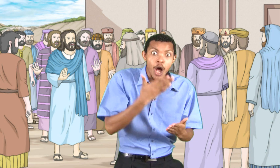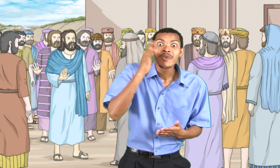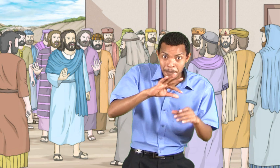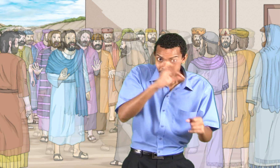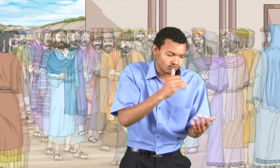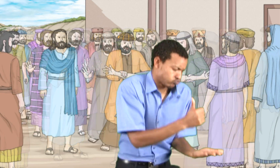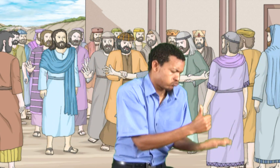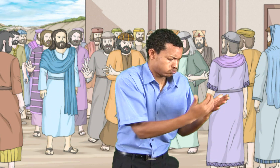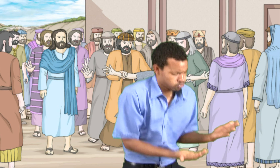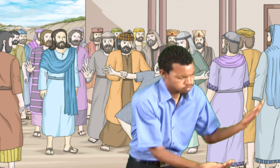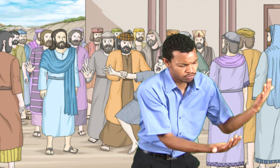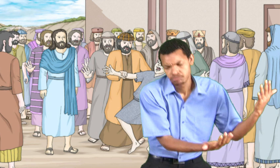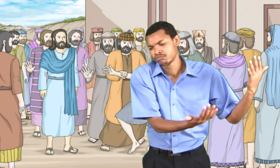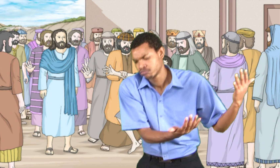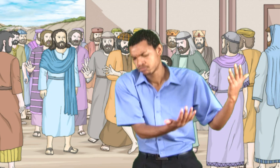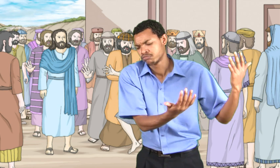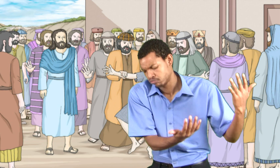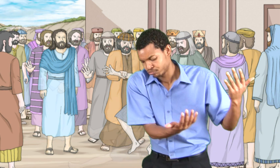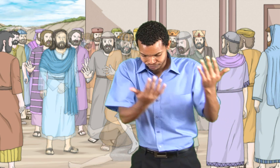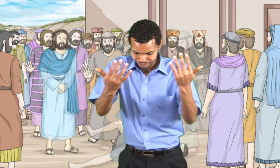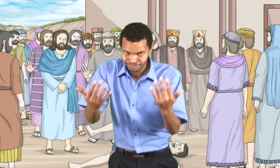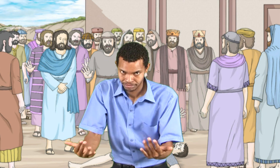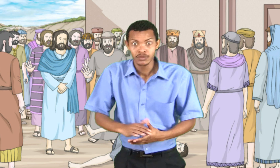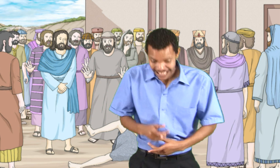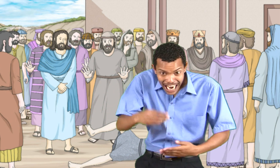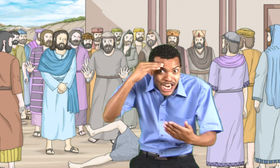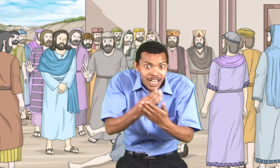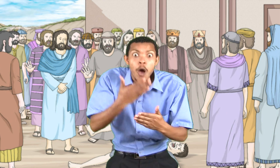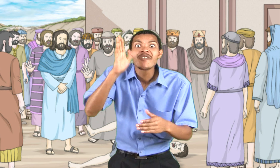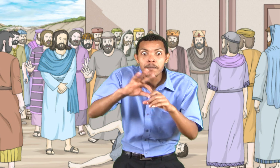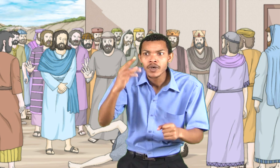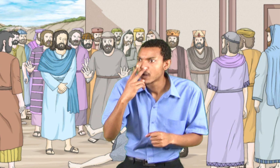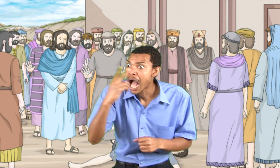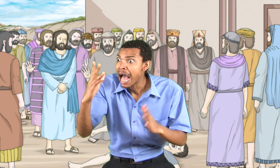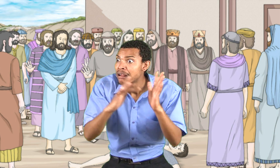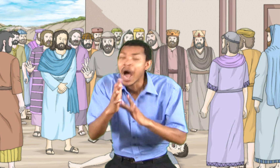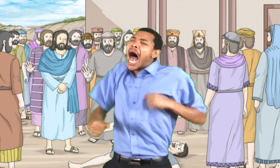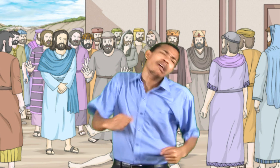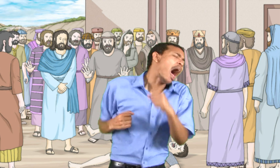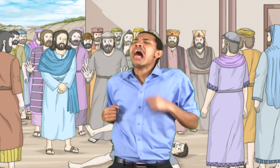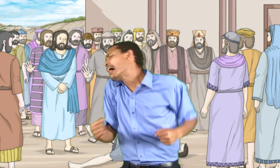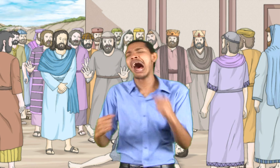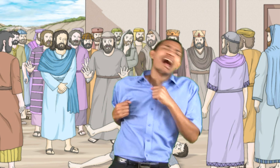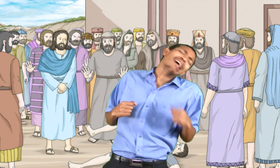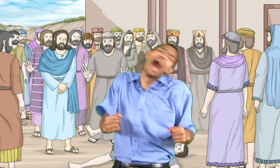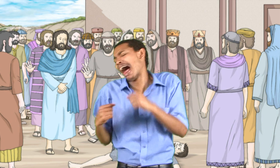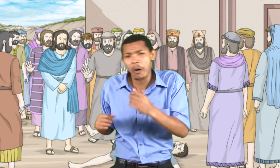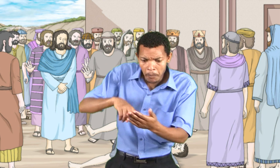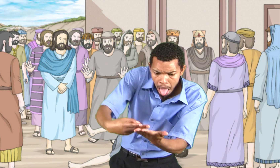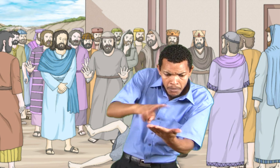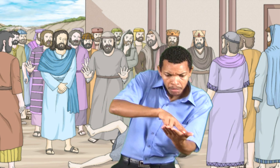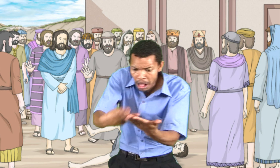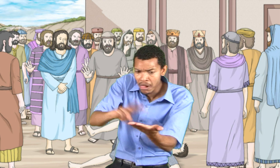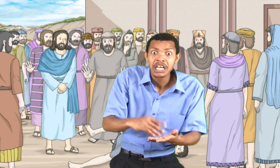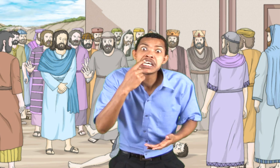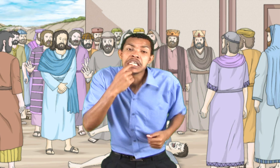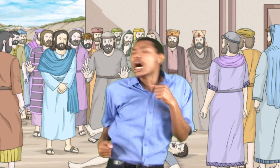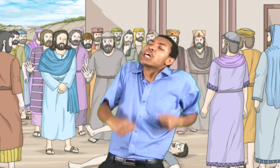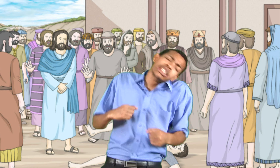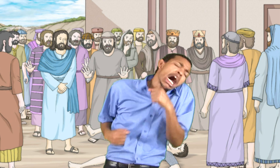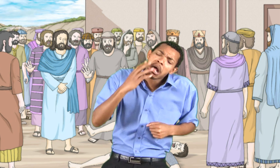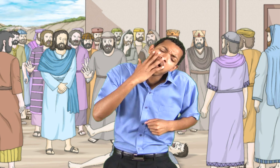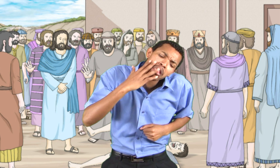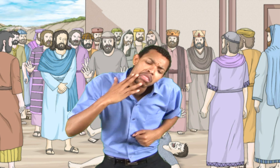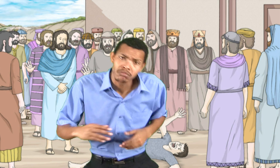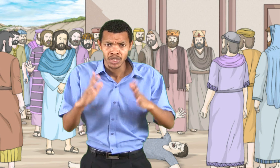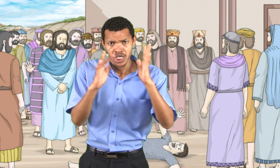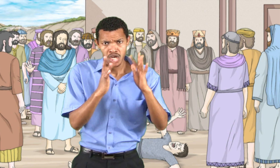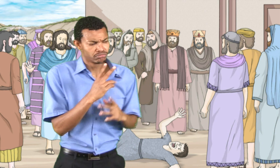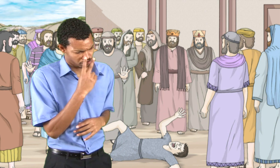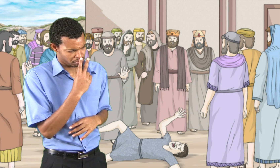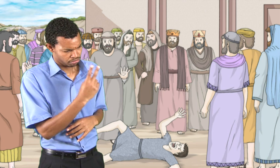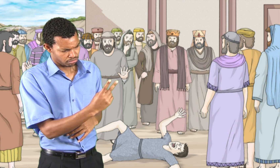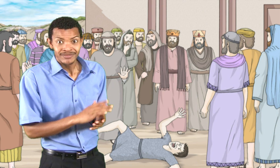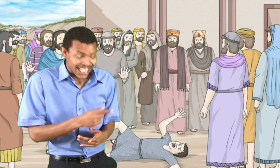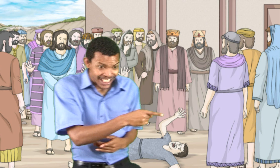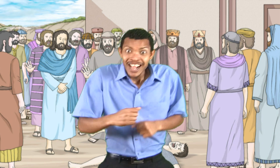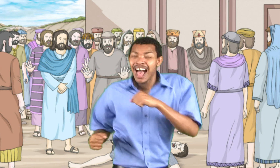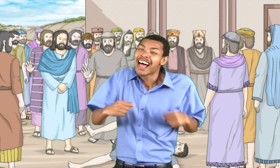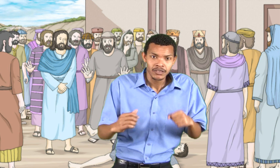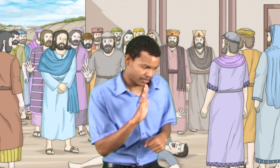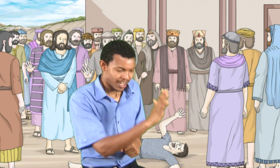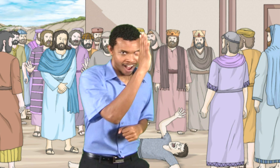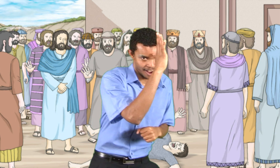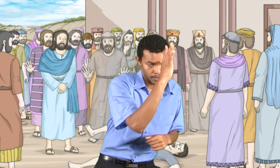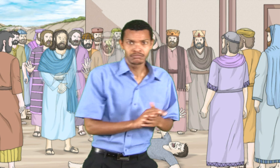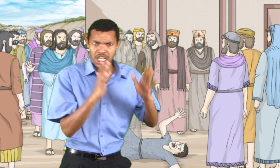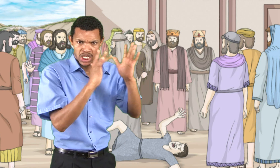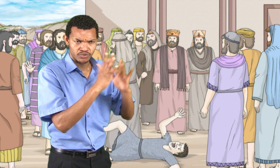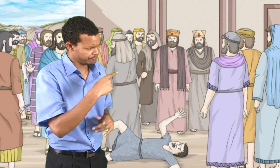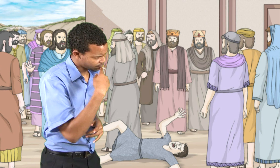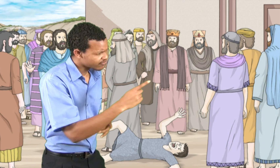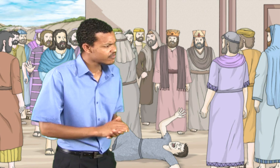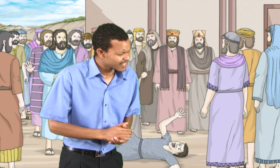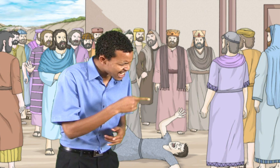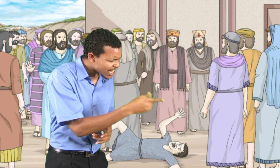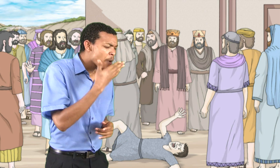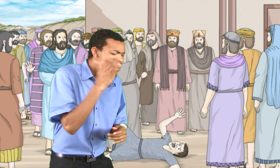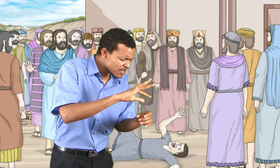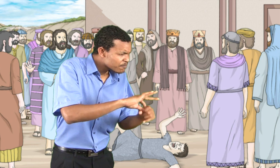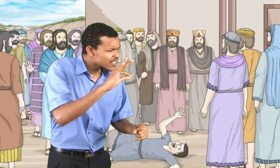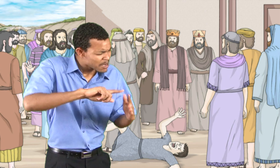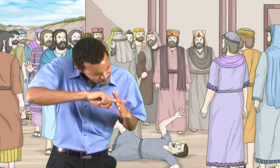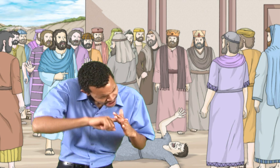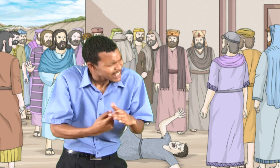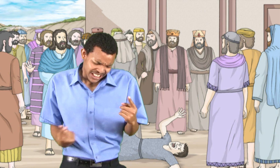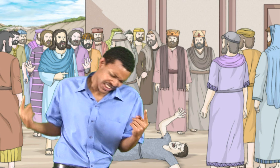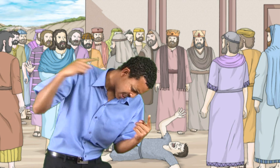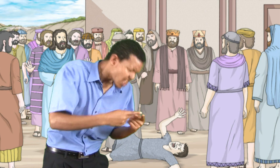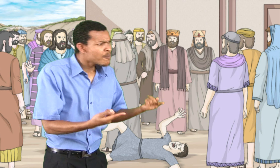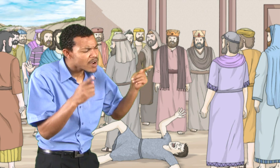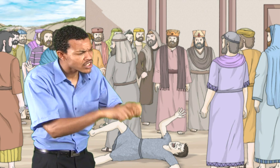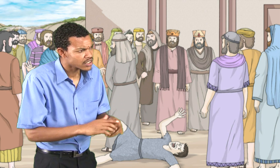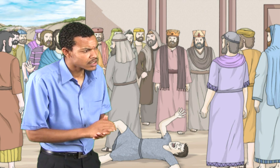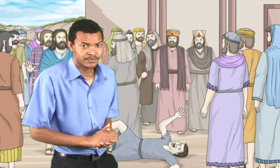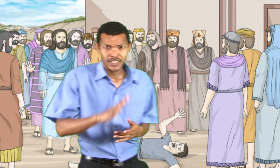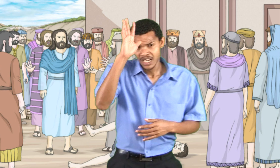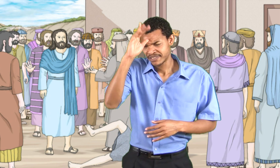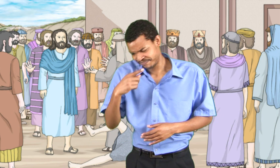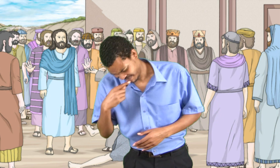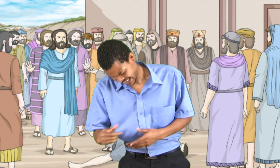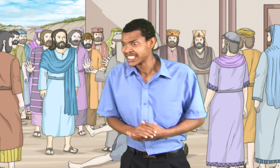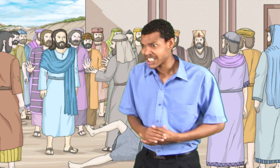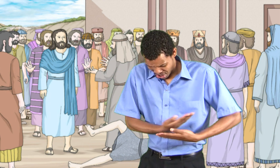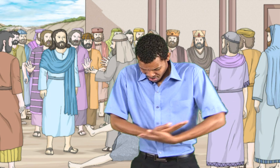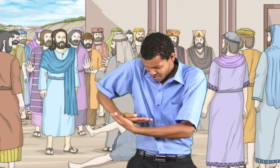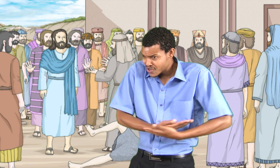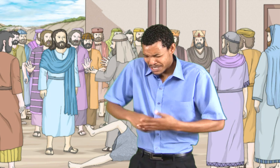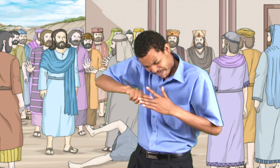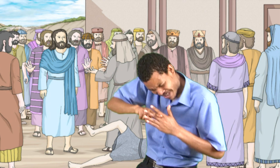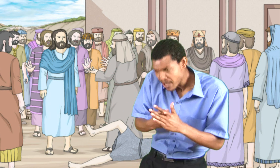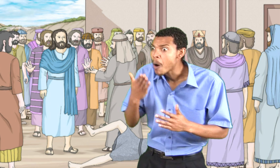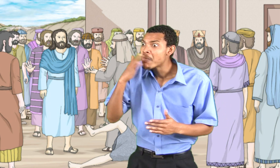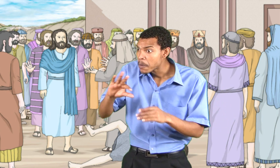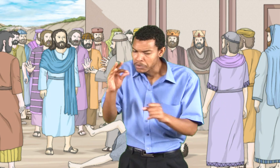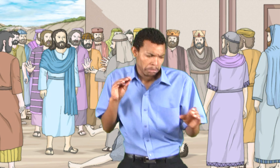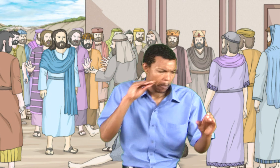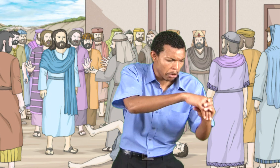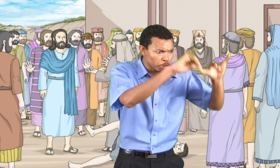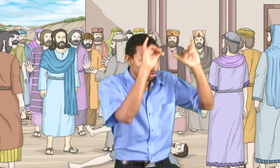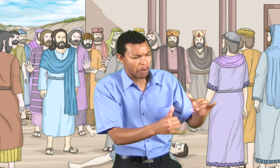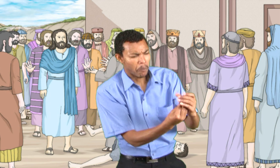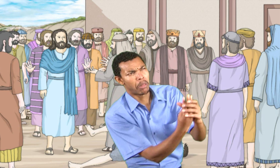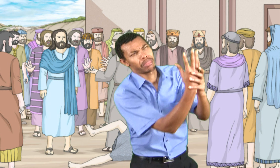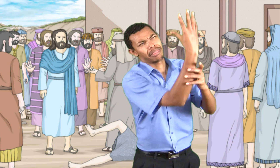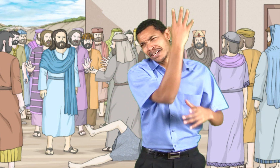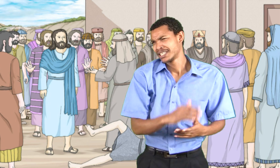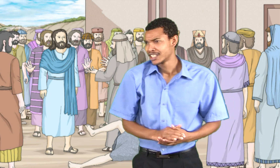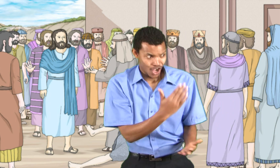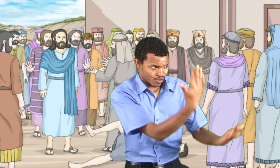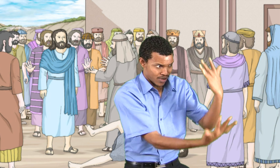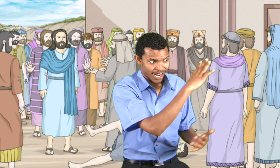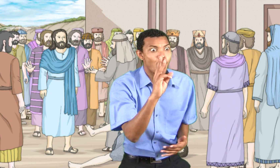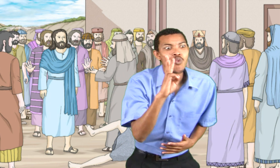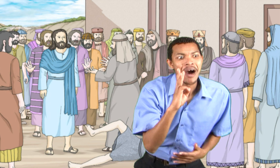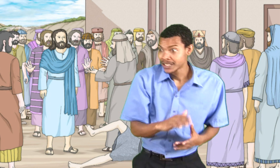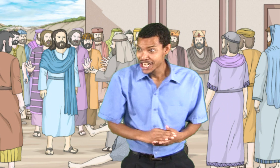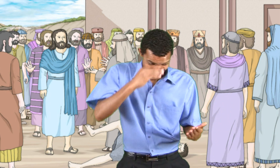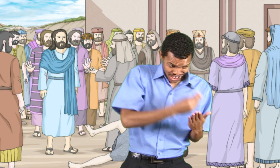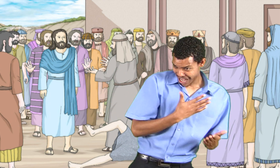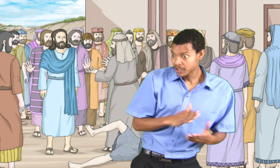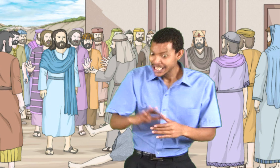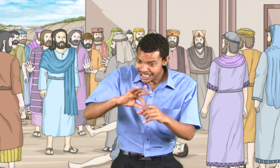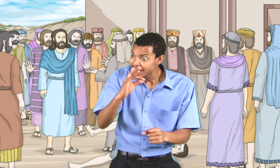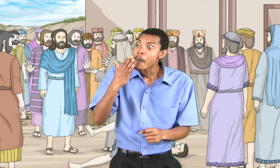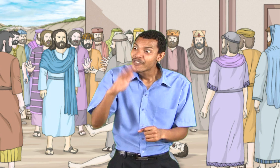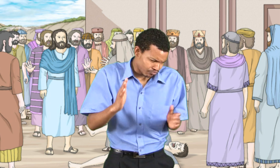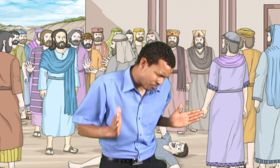So they brought him, and seeing Jesus, the spirit immediately threw the boy into a convulsion. He fell to the ground and rolled around, foaming at the mouth. Jesus asked the boy’s father, “How long has this been with him?”